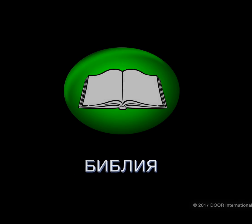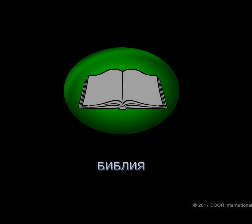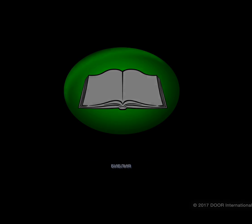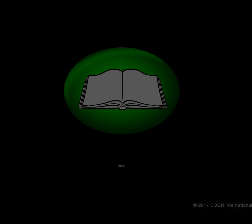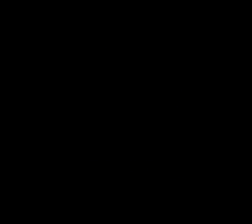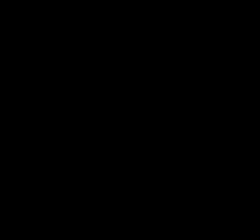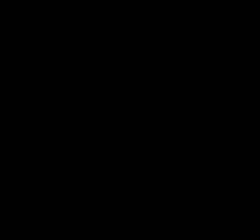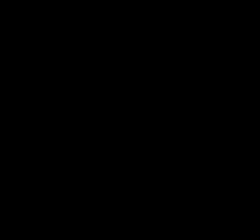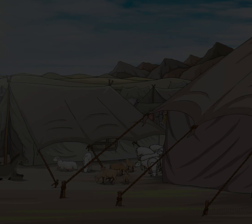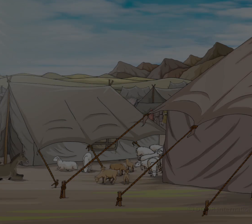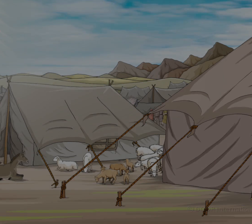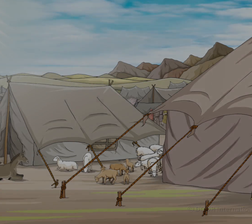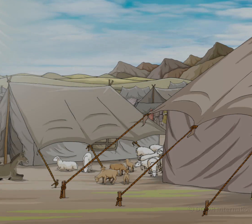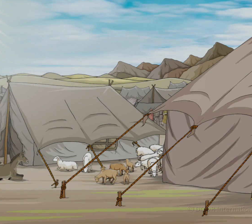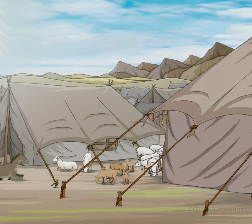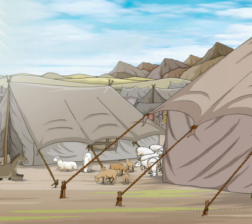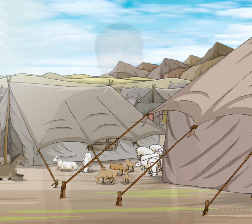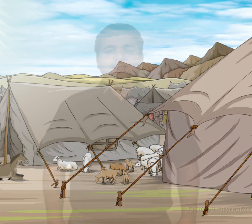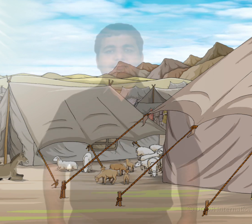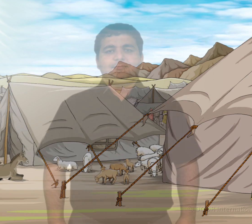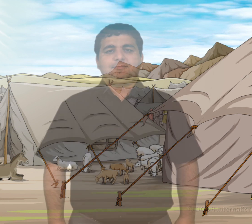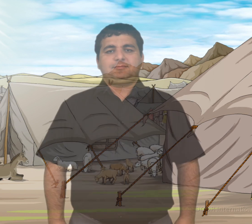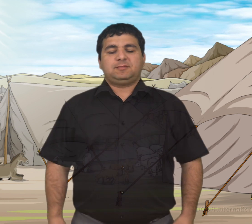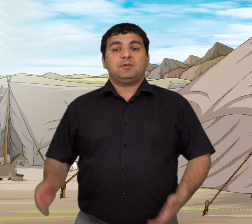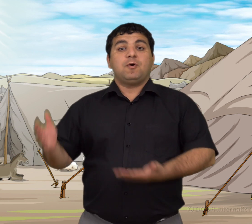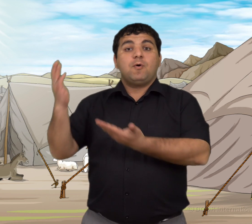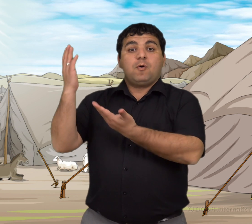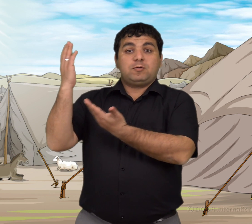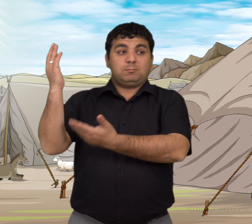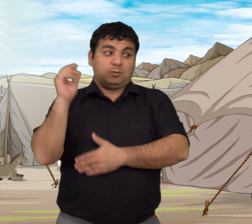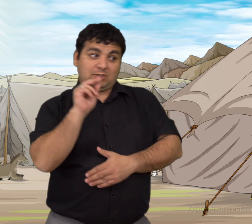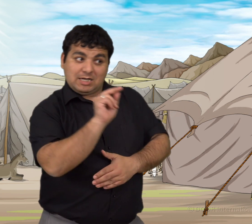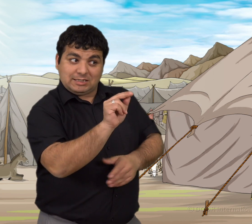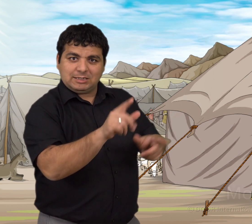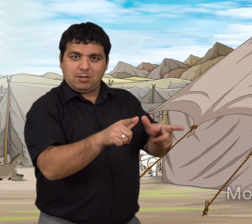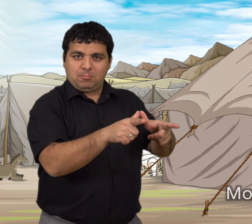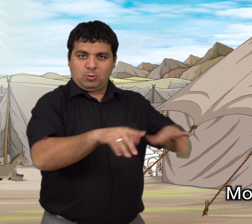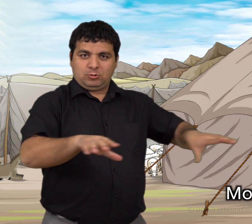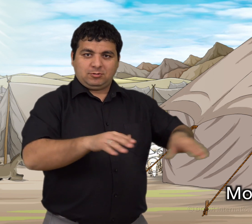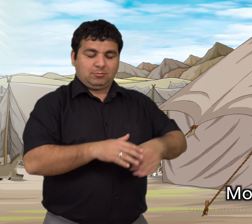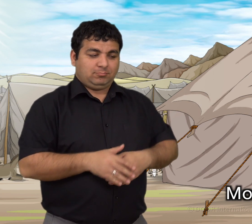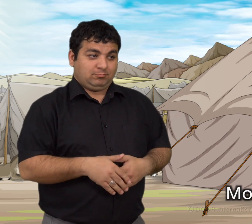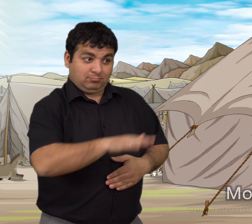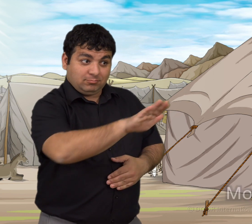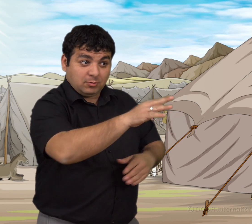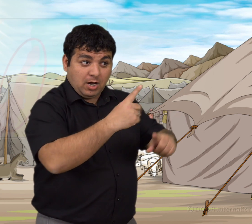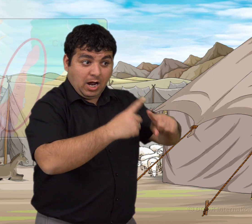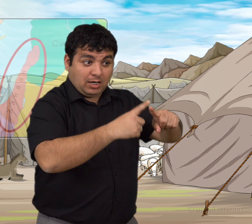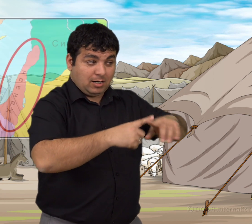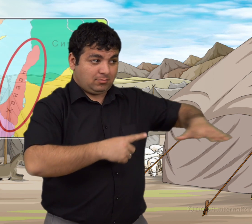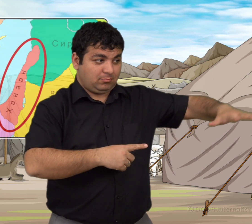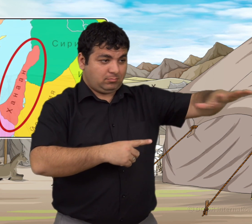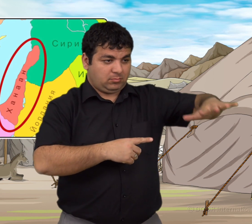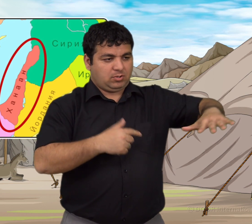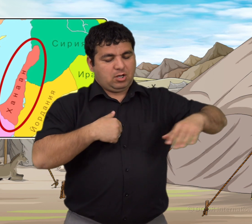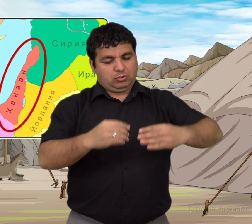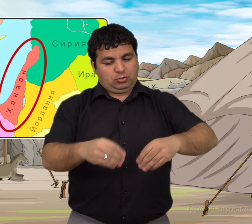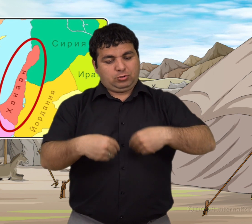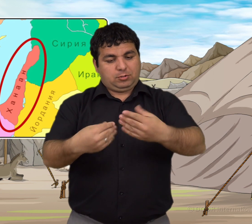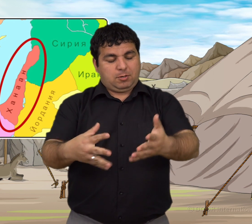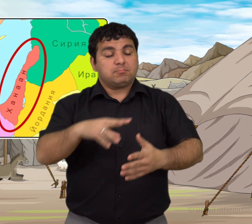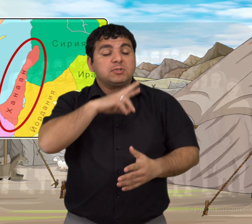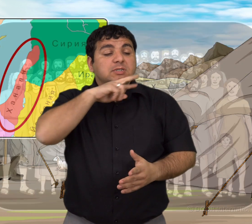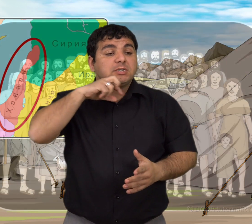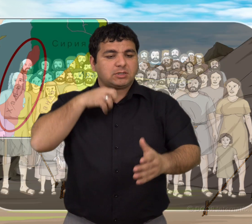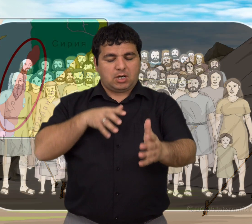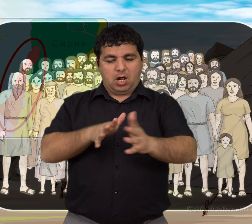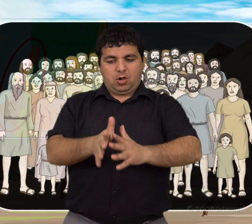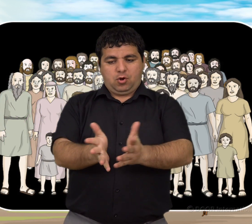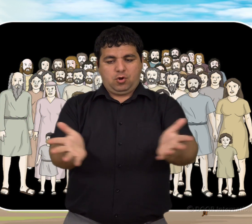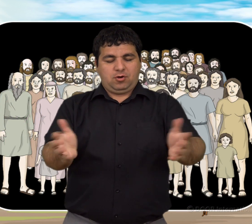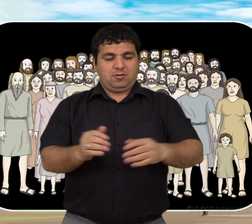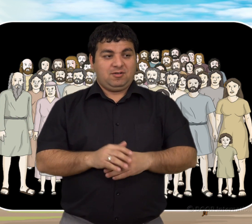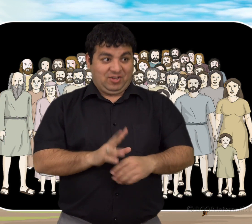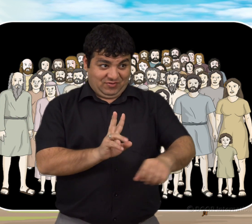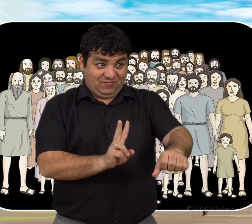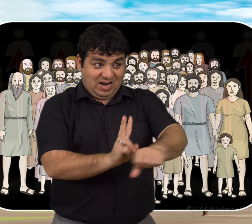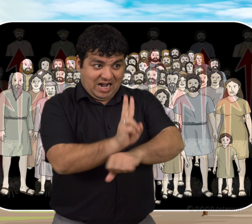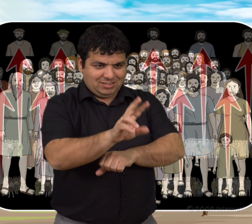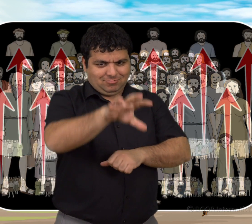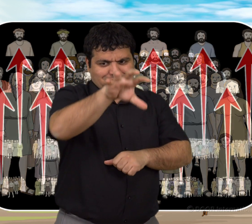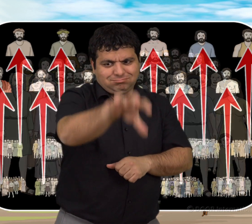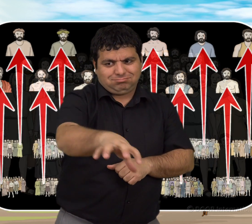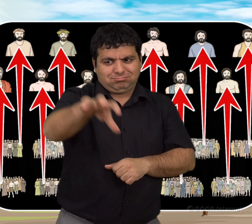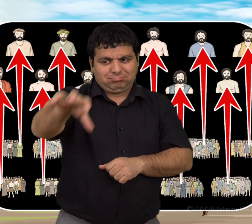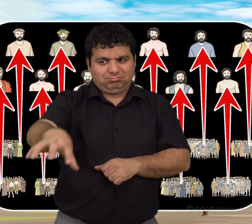And the LORD said to Moses, “Send out for yourself men to spy out the land of Canaan, which I am giving to the Israelites.